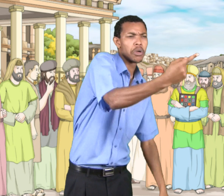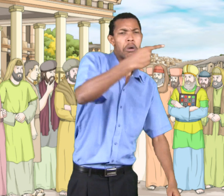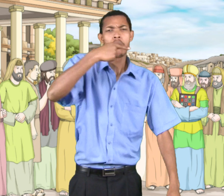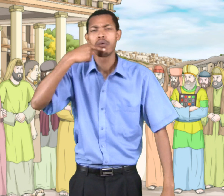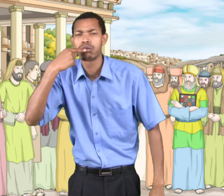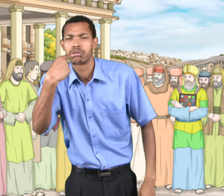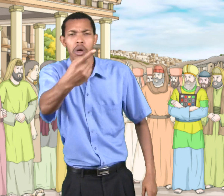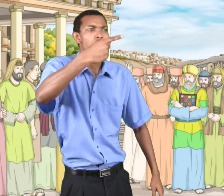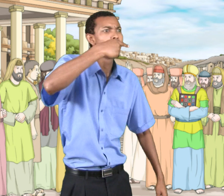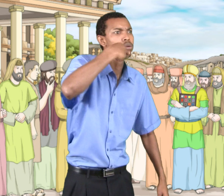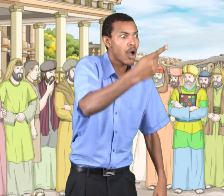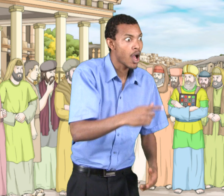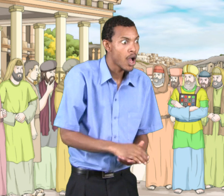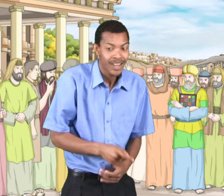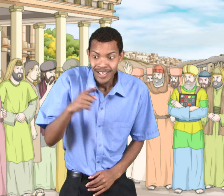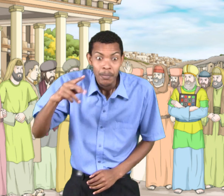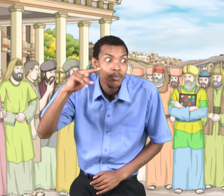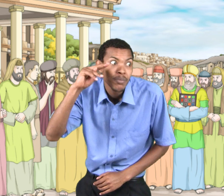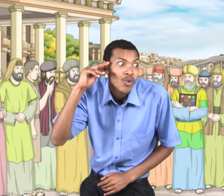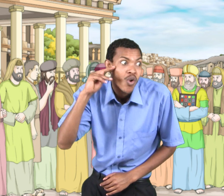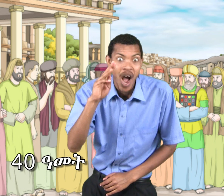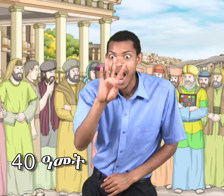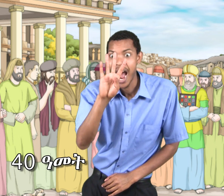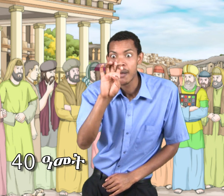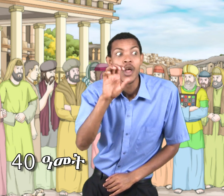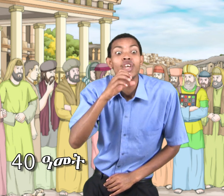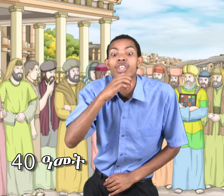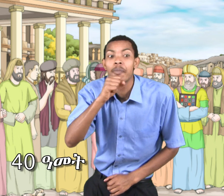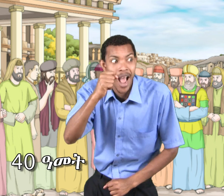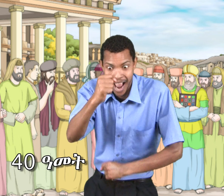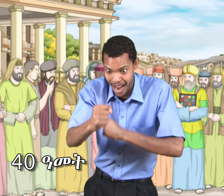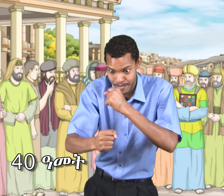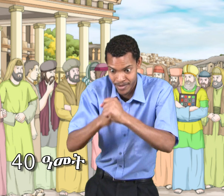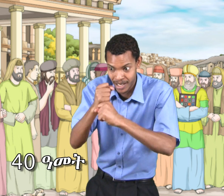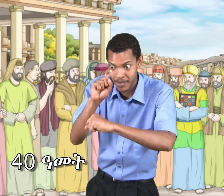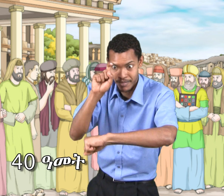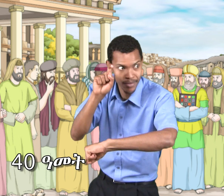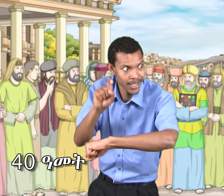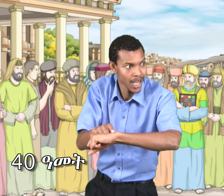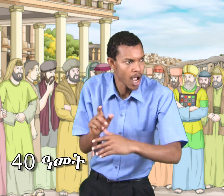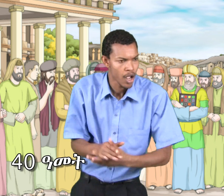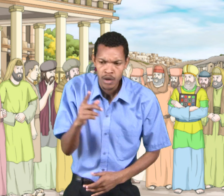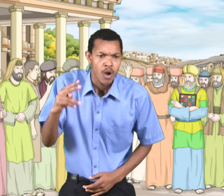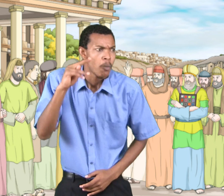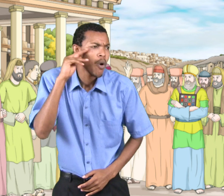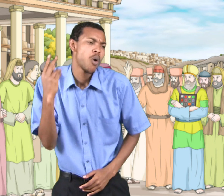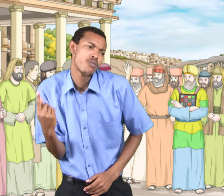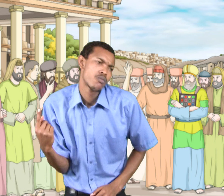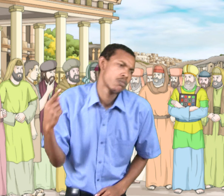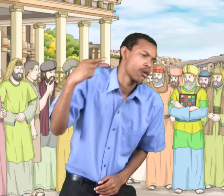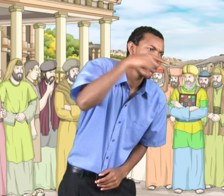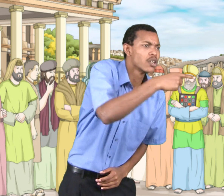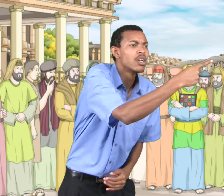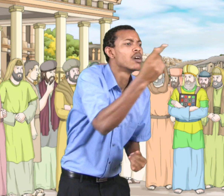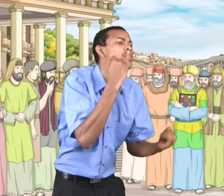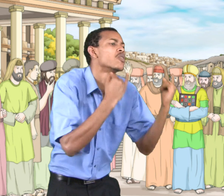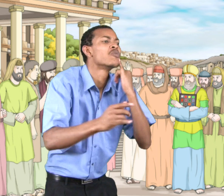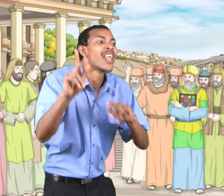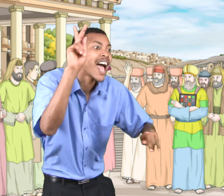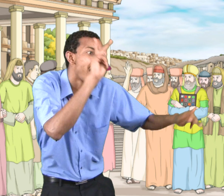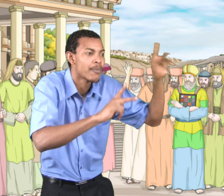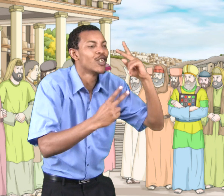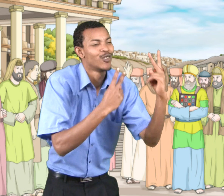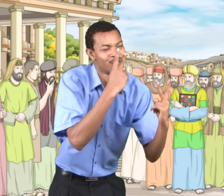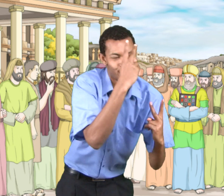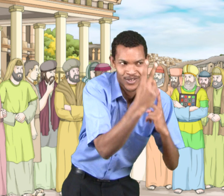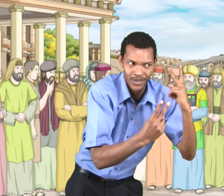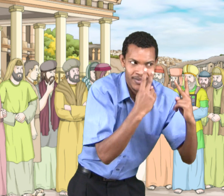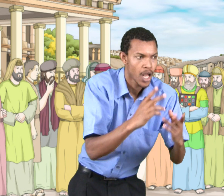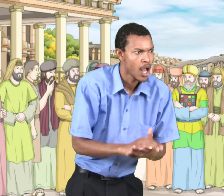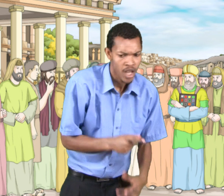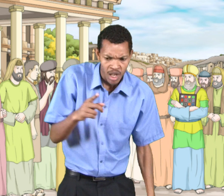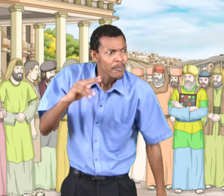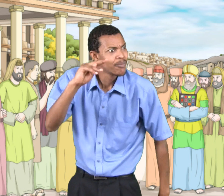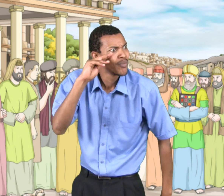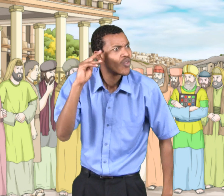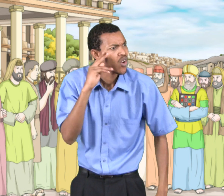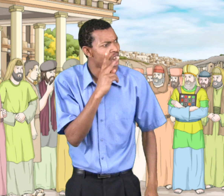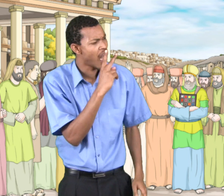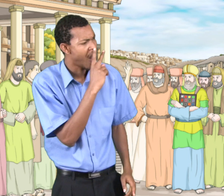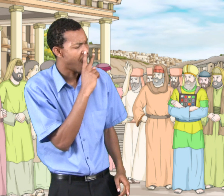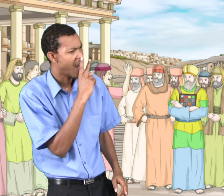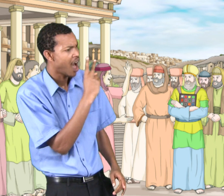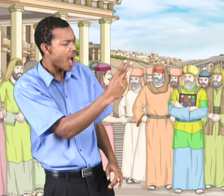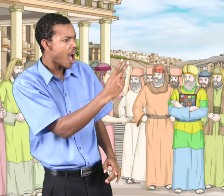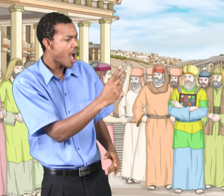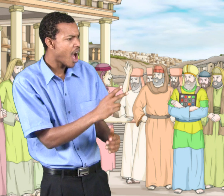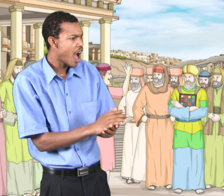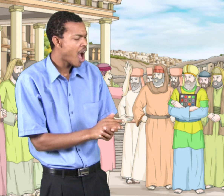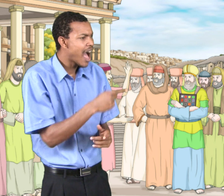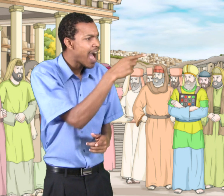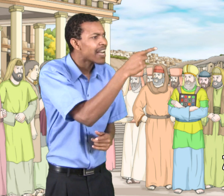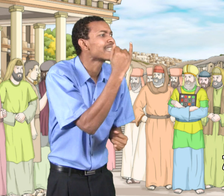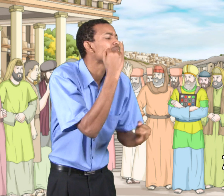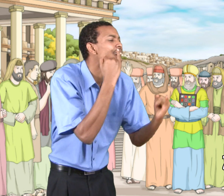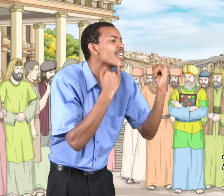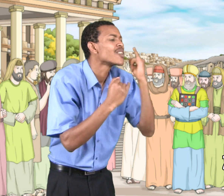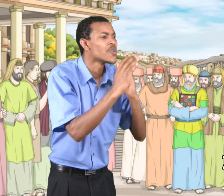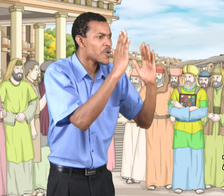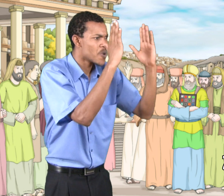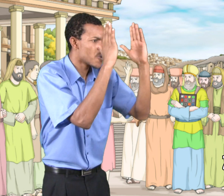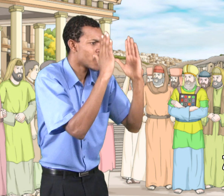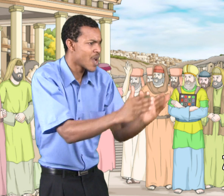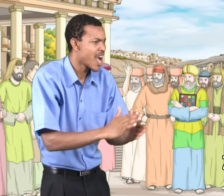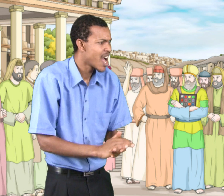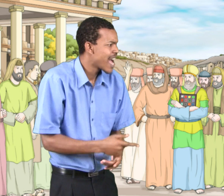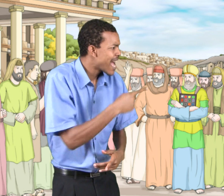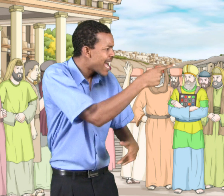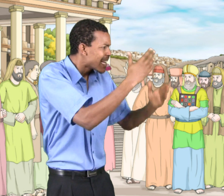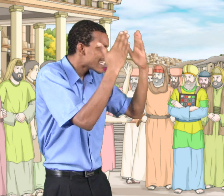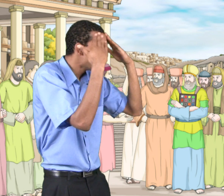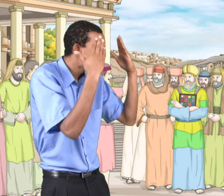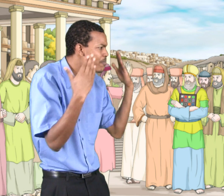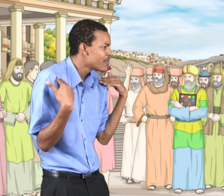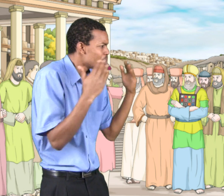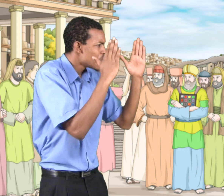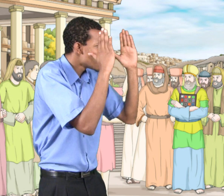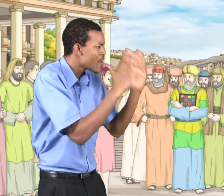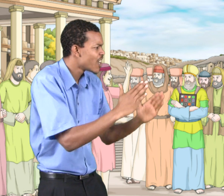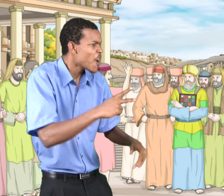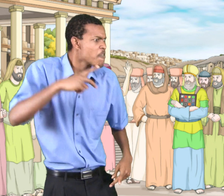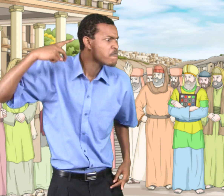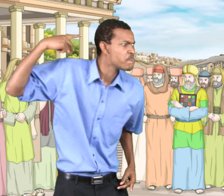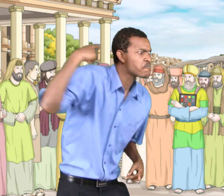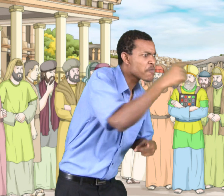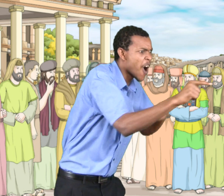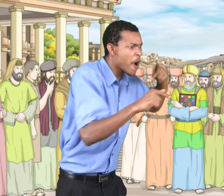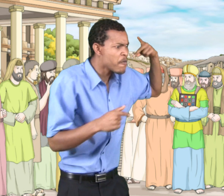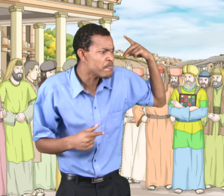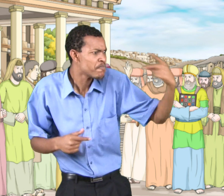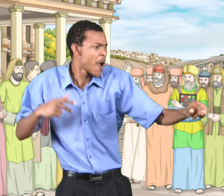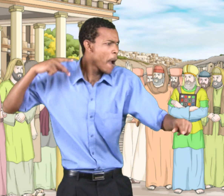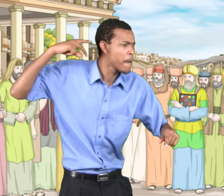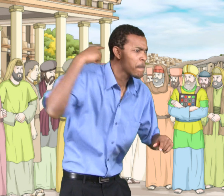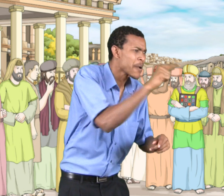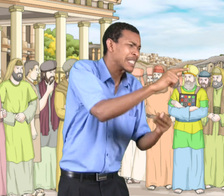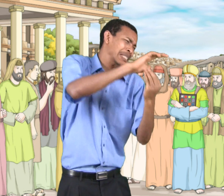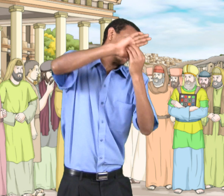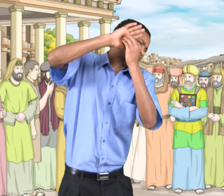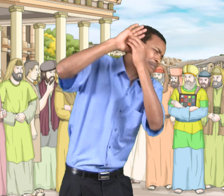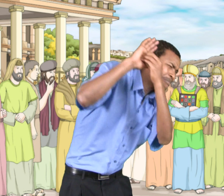When Moses was forty years old, he decided to visit his brothers, the children of Israel.